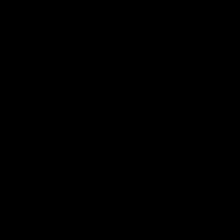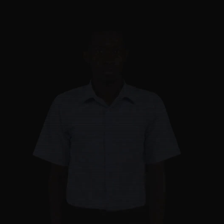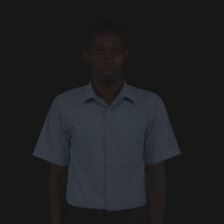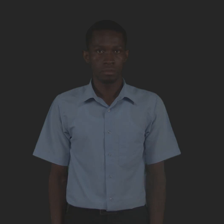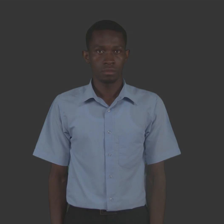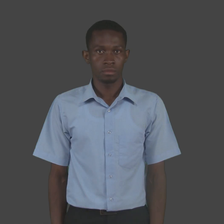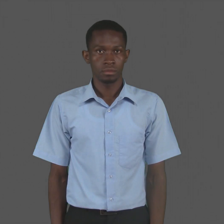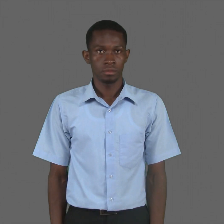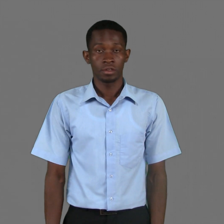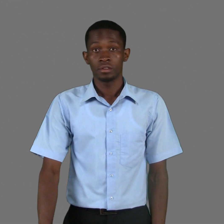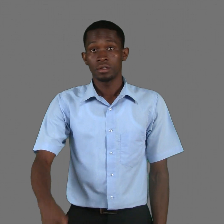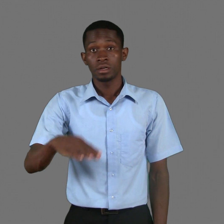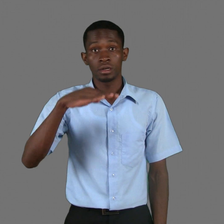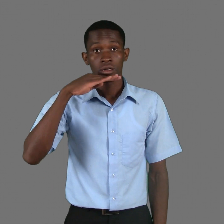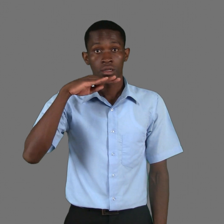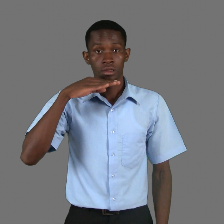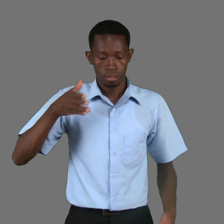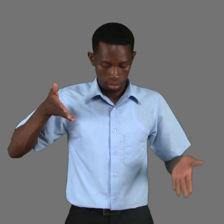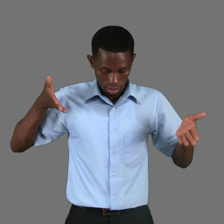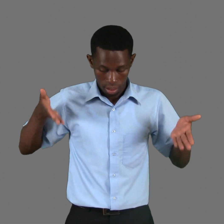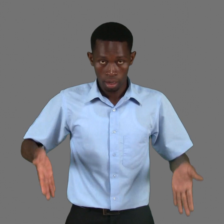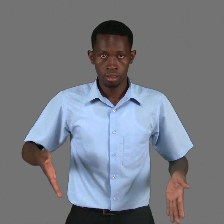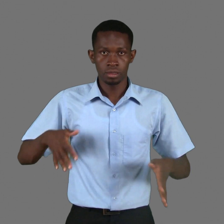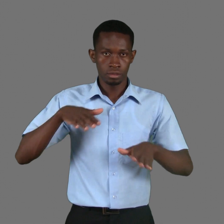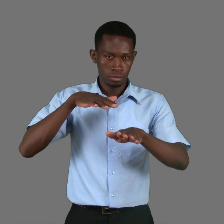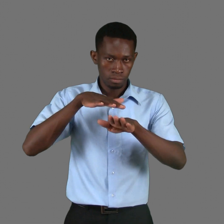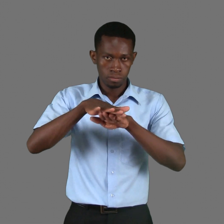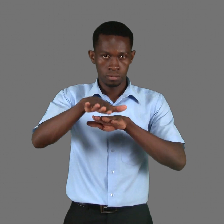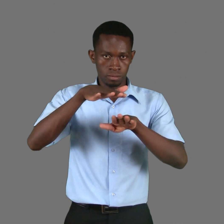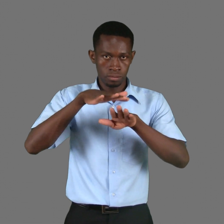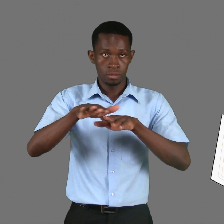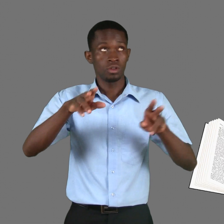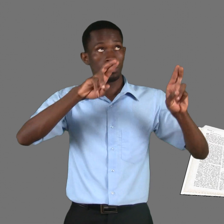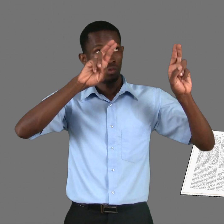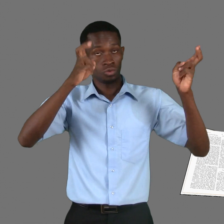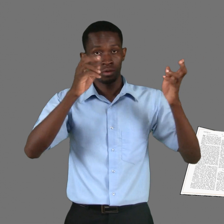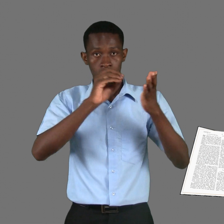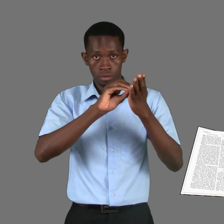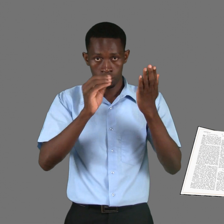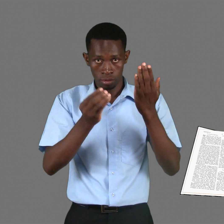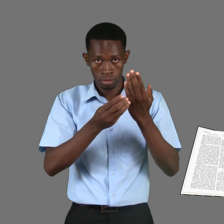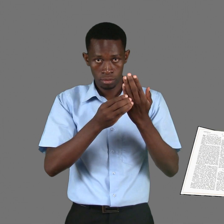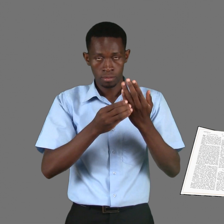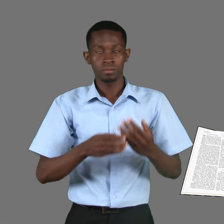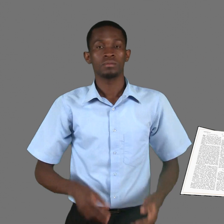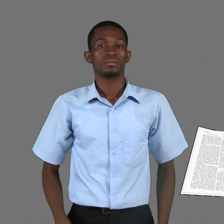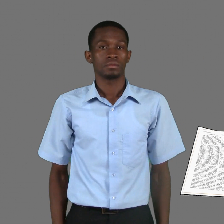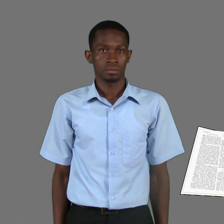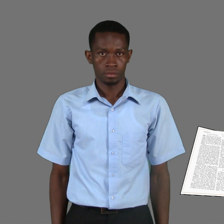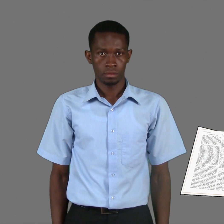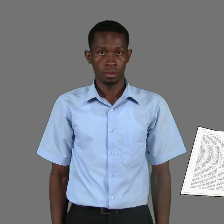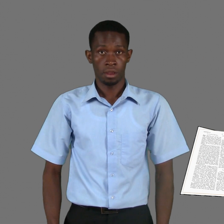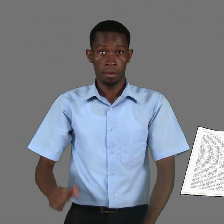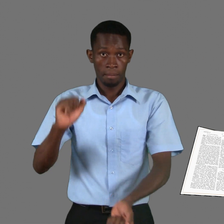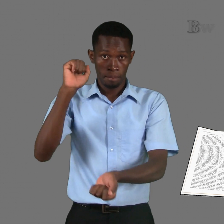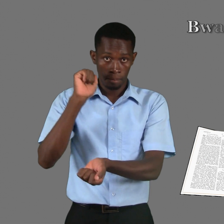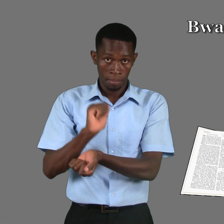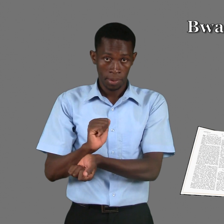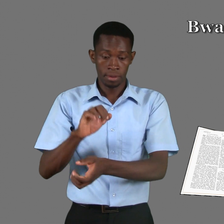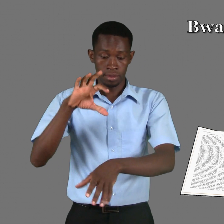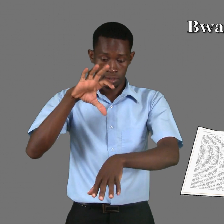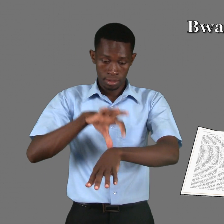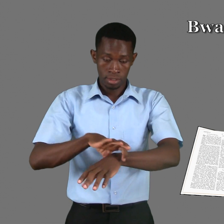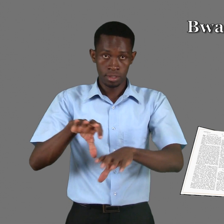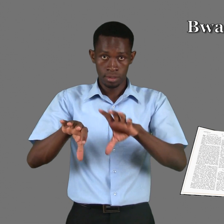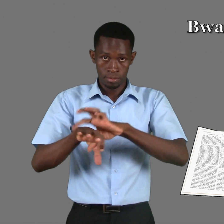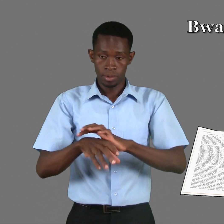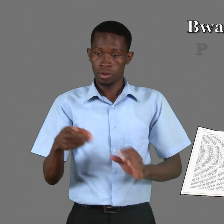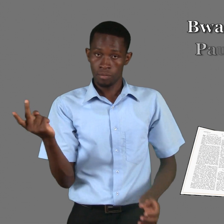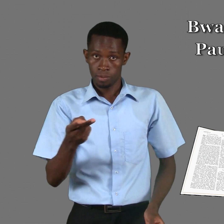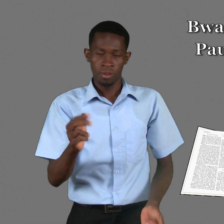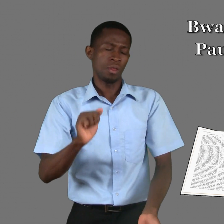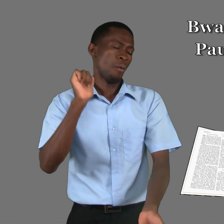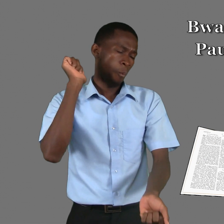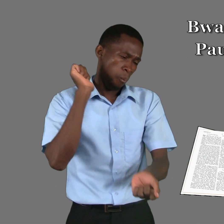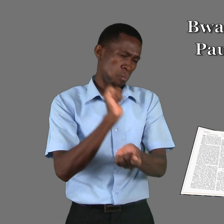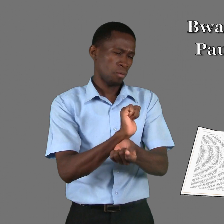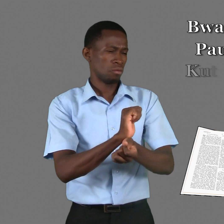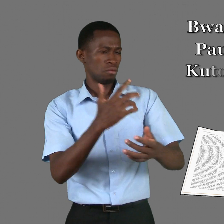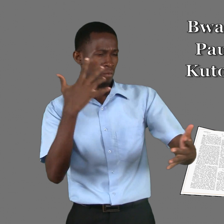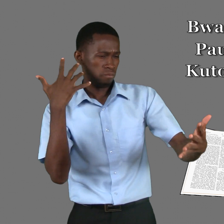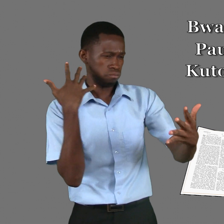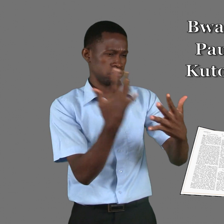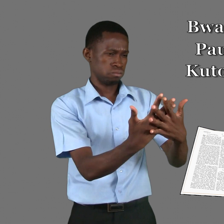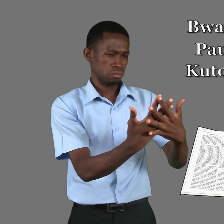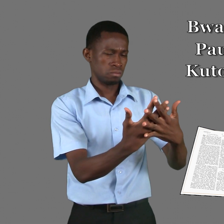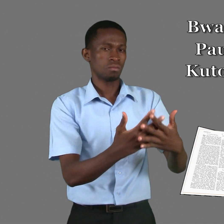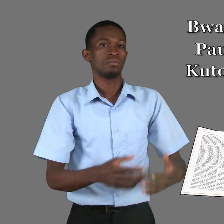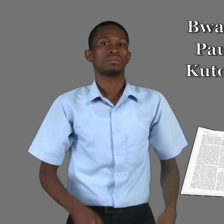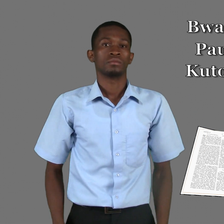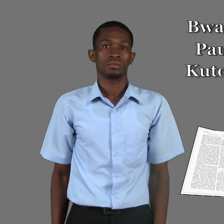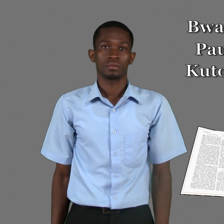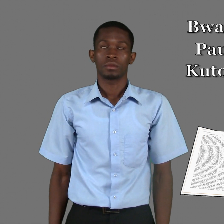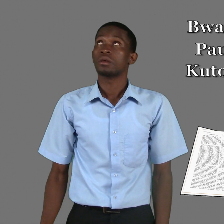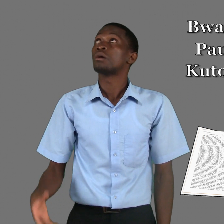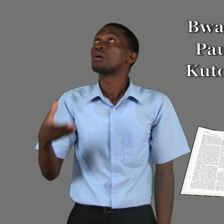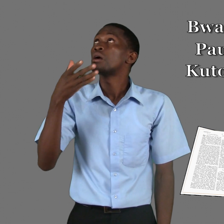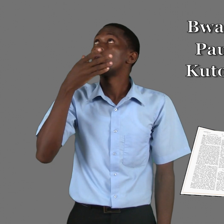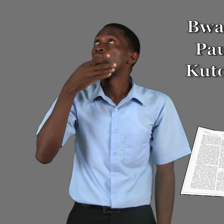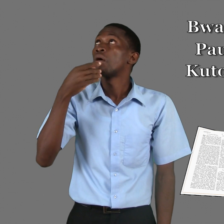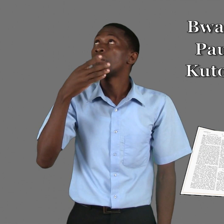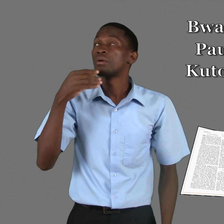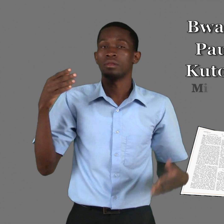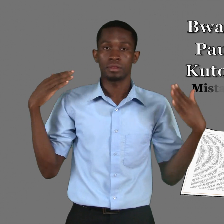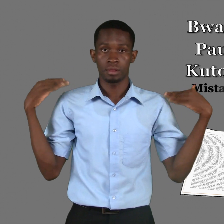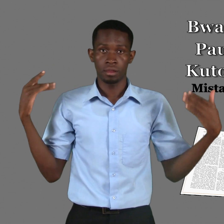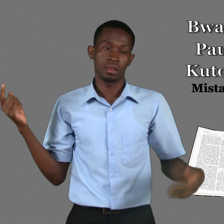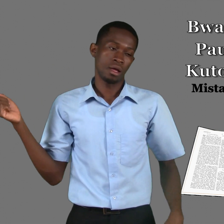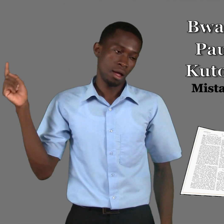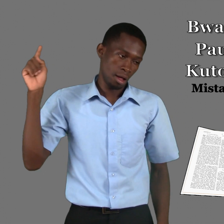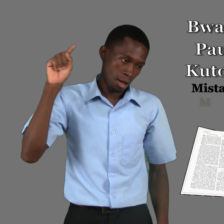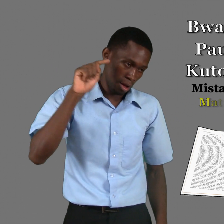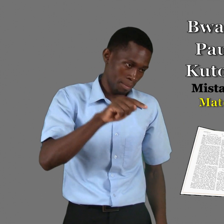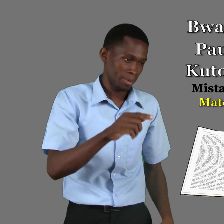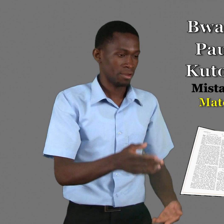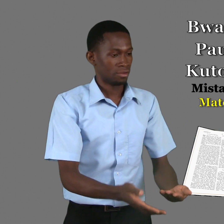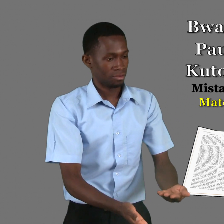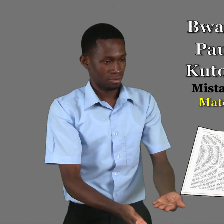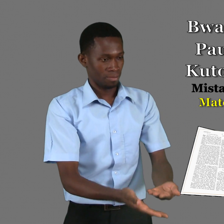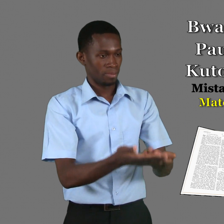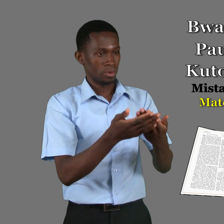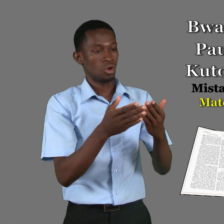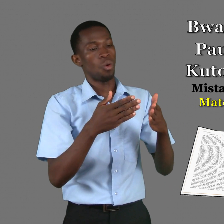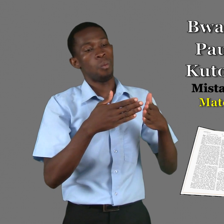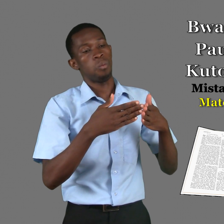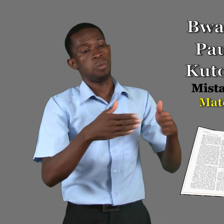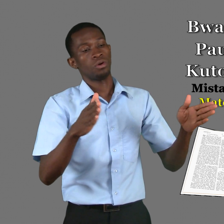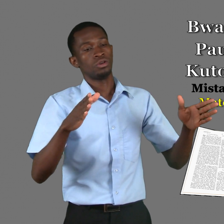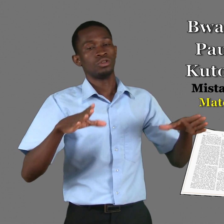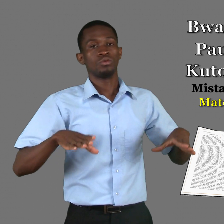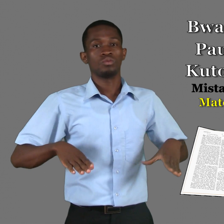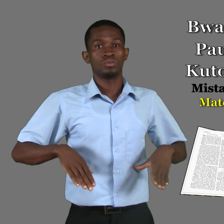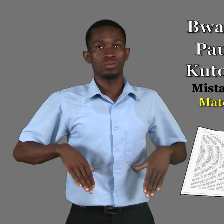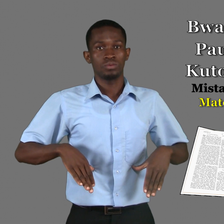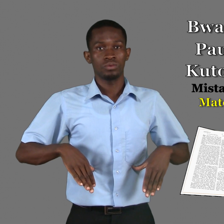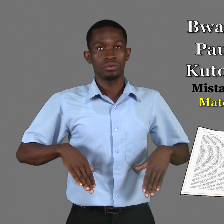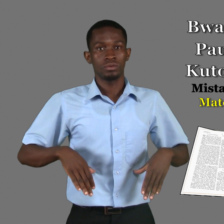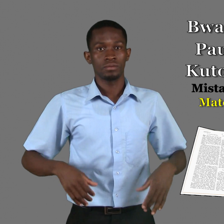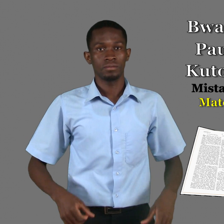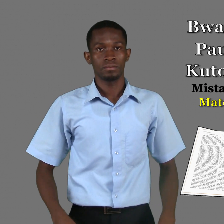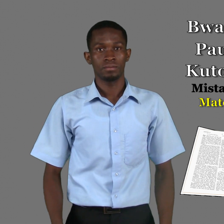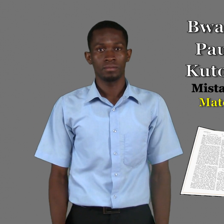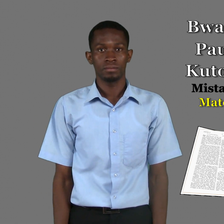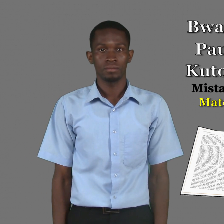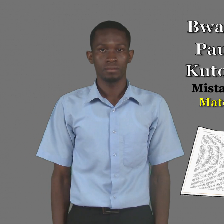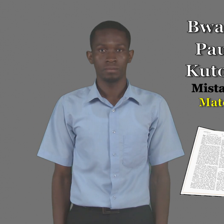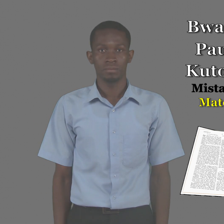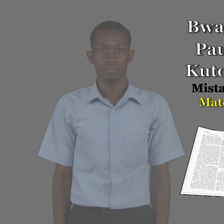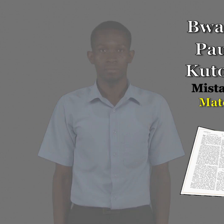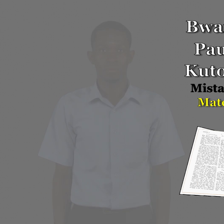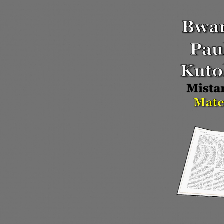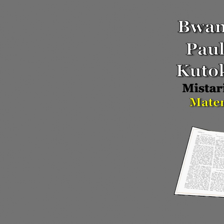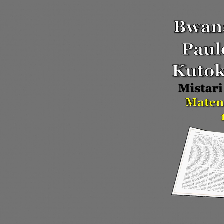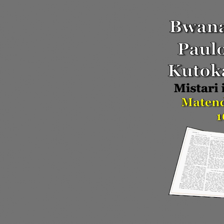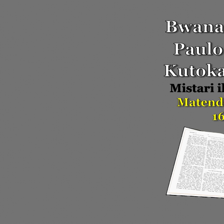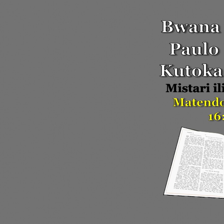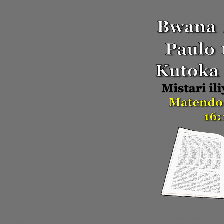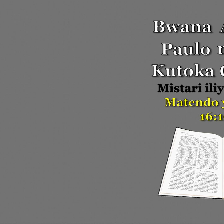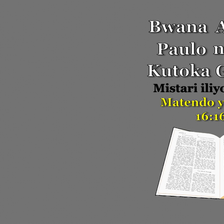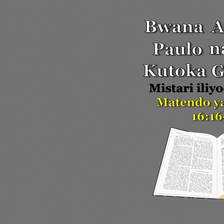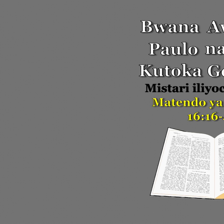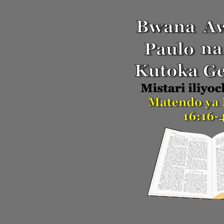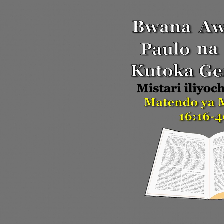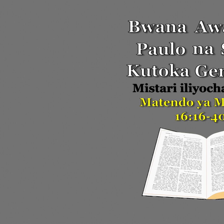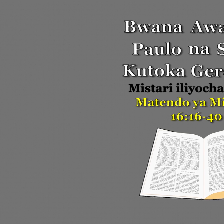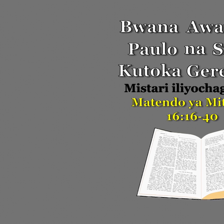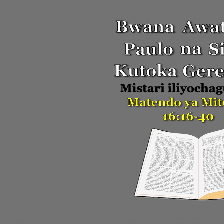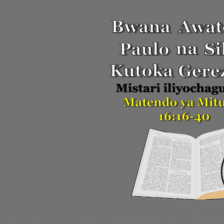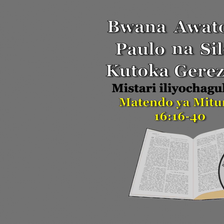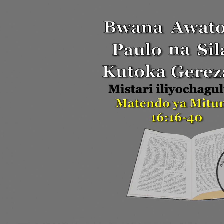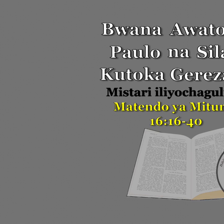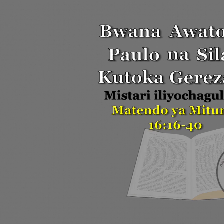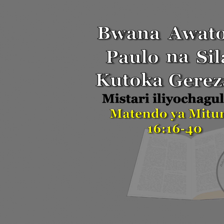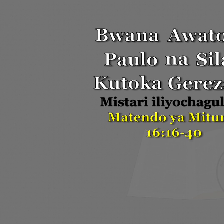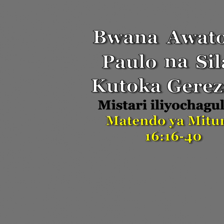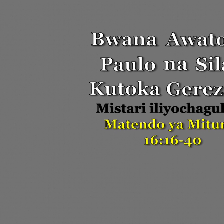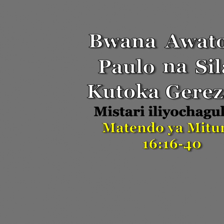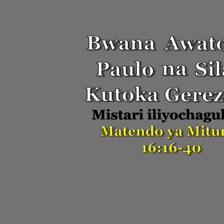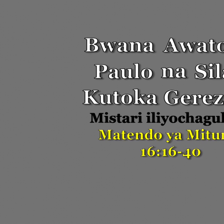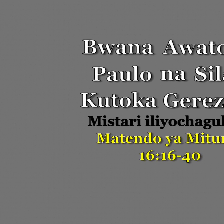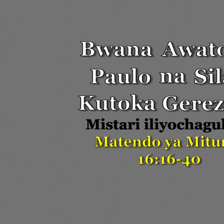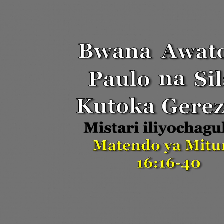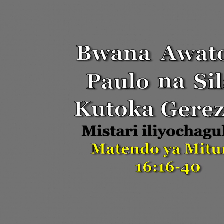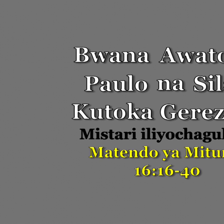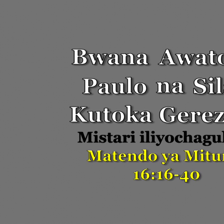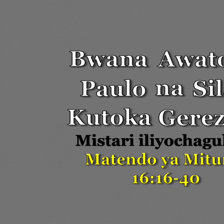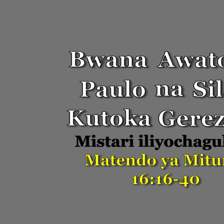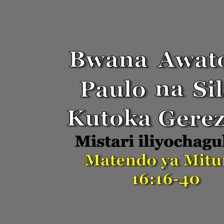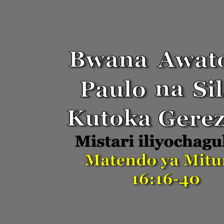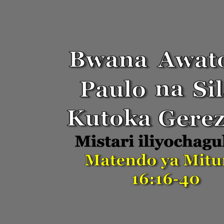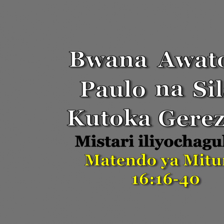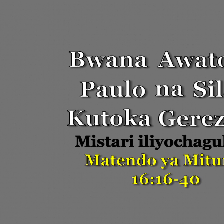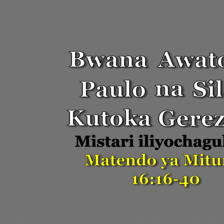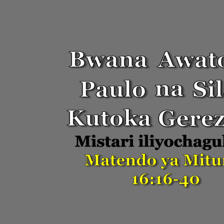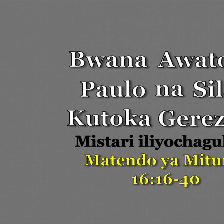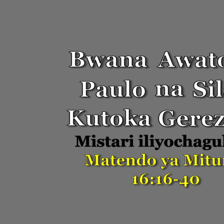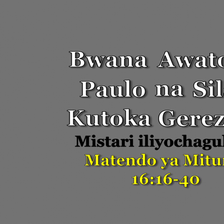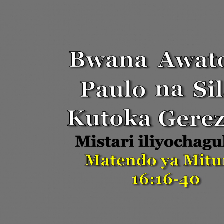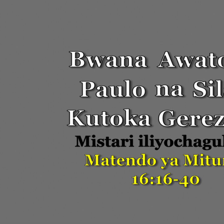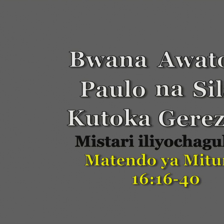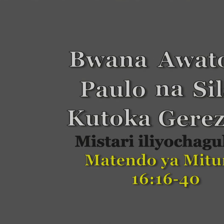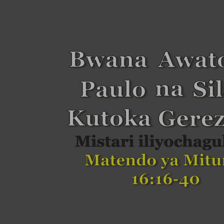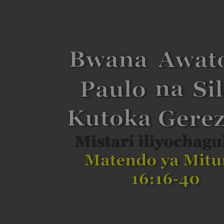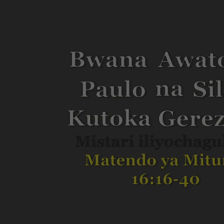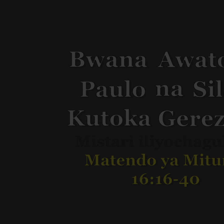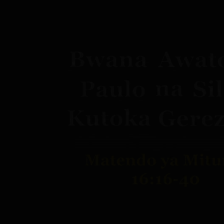The Lord frees Paul and Silas from prison